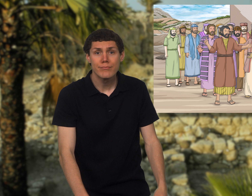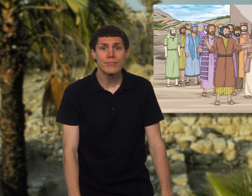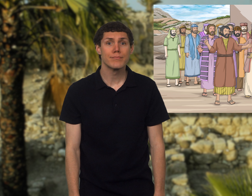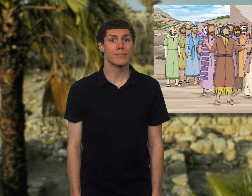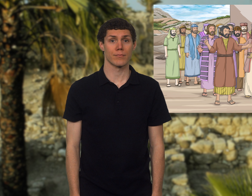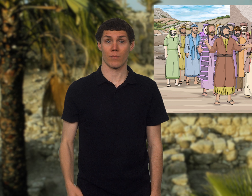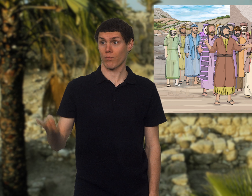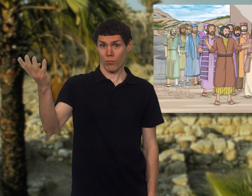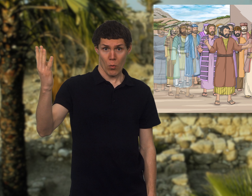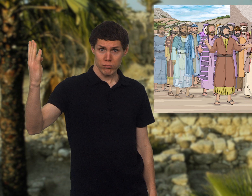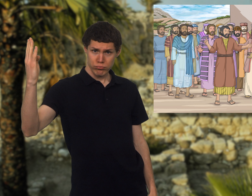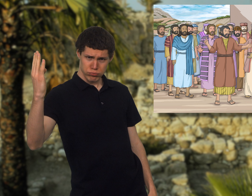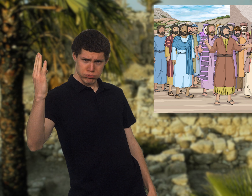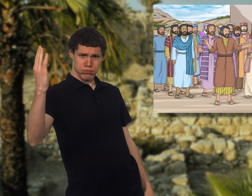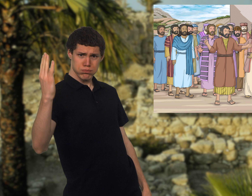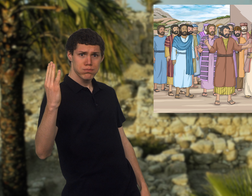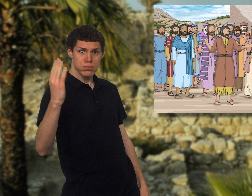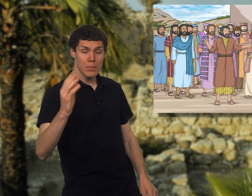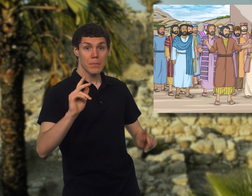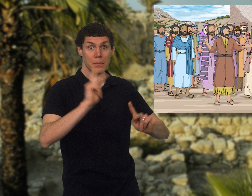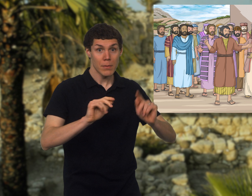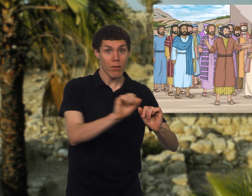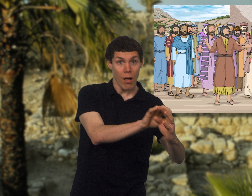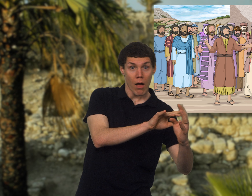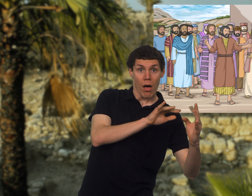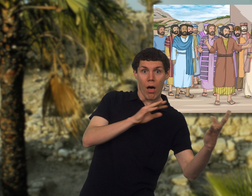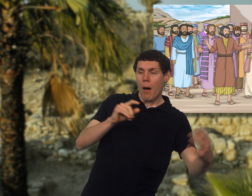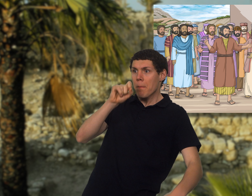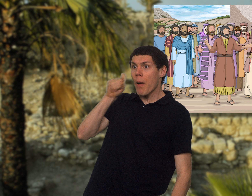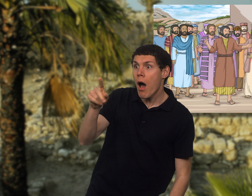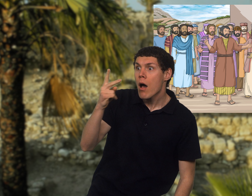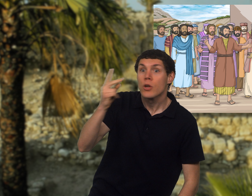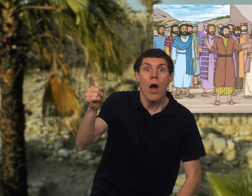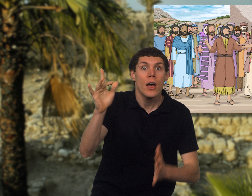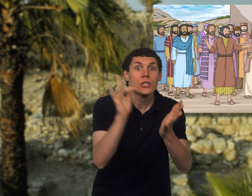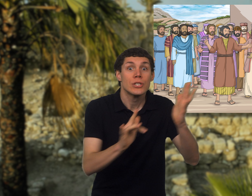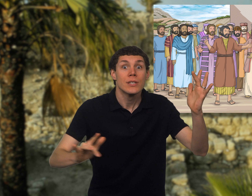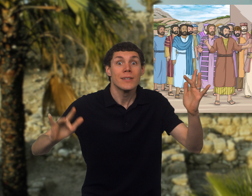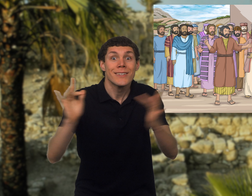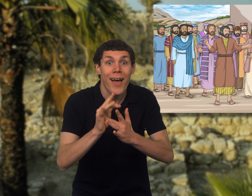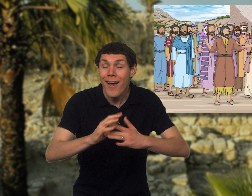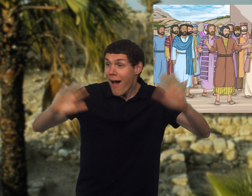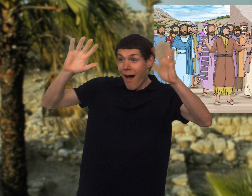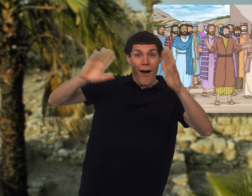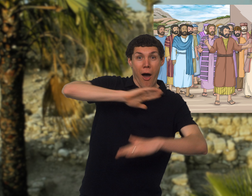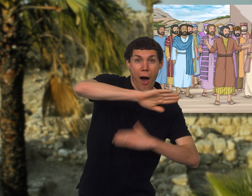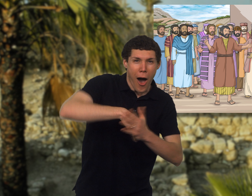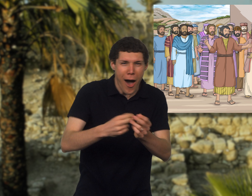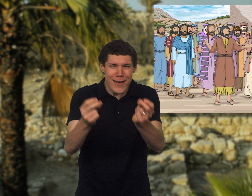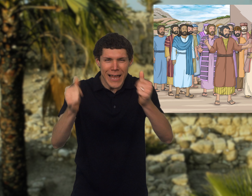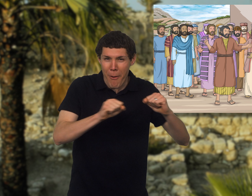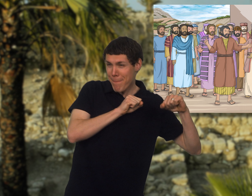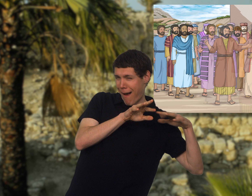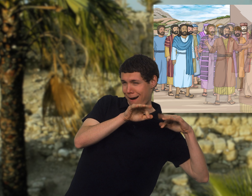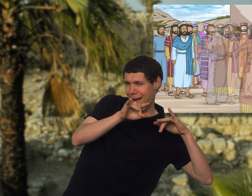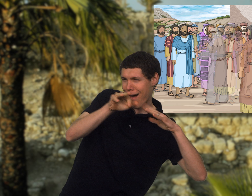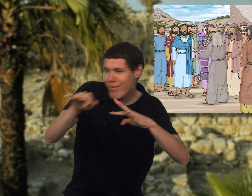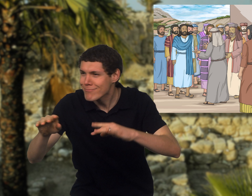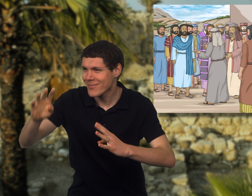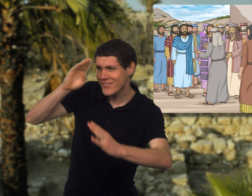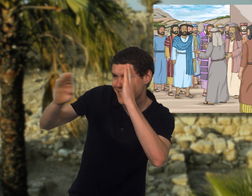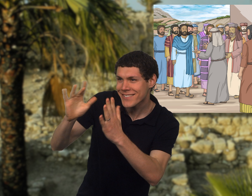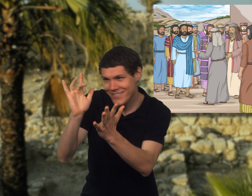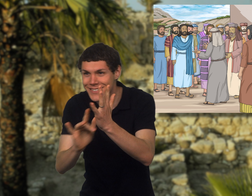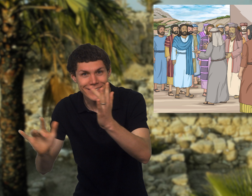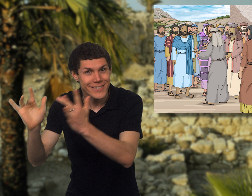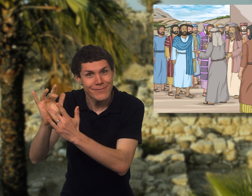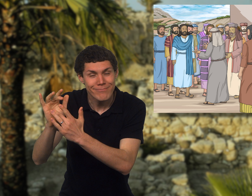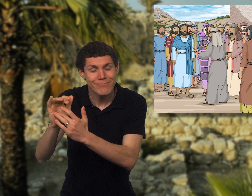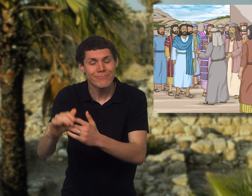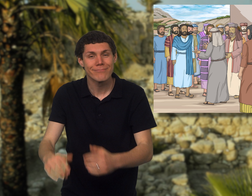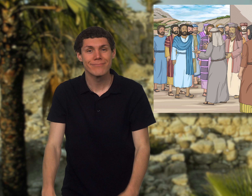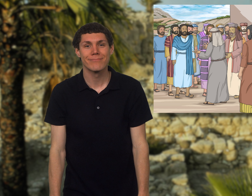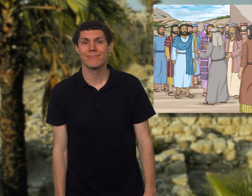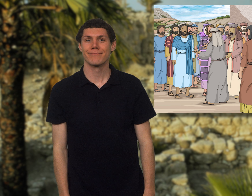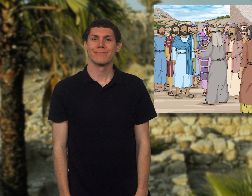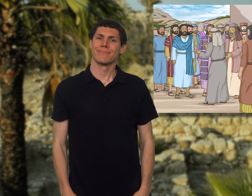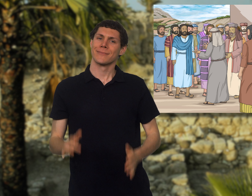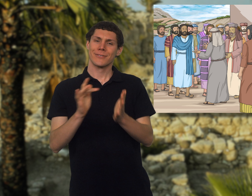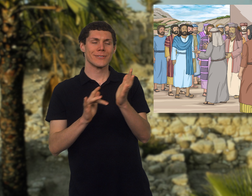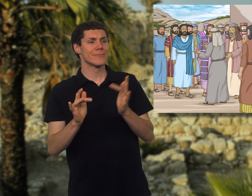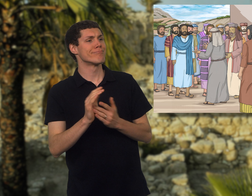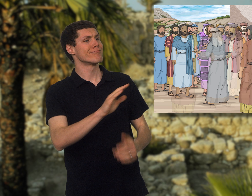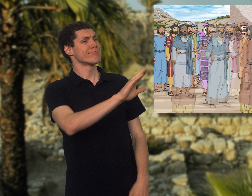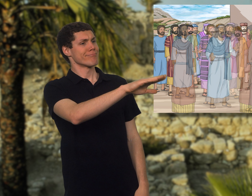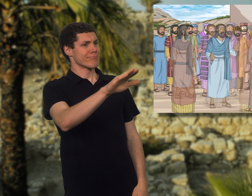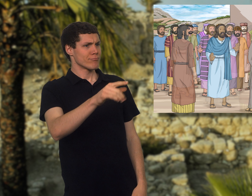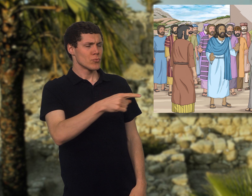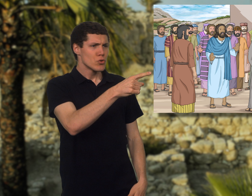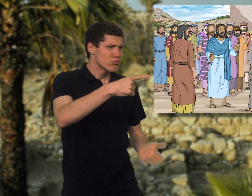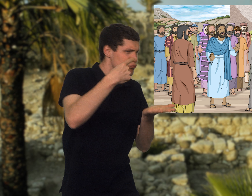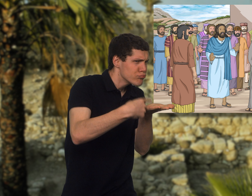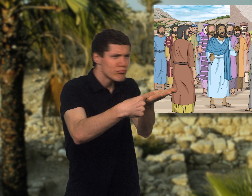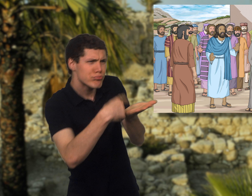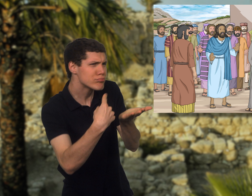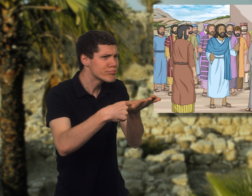As soon as all the people saw Jesus, they were filled with awe and ran to greet Him.